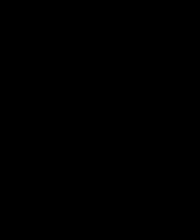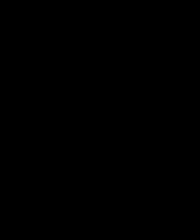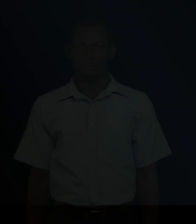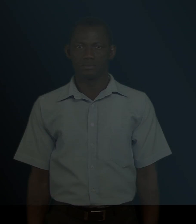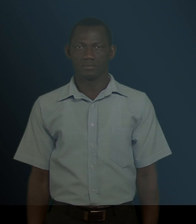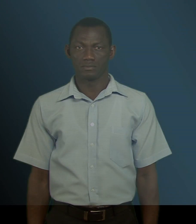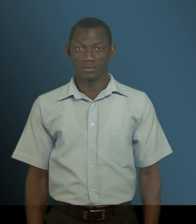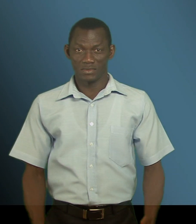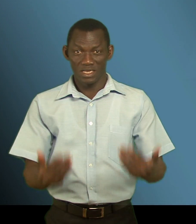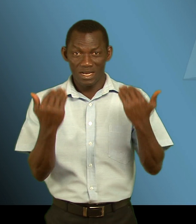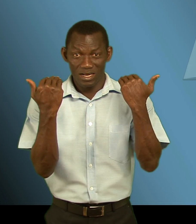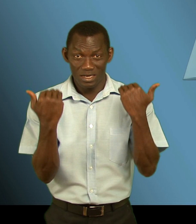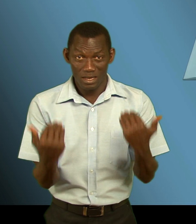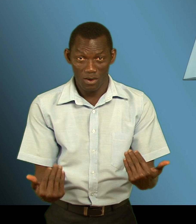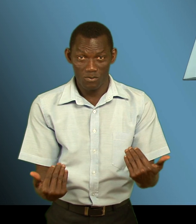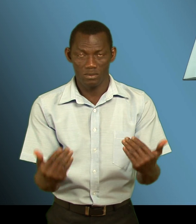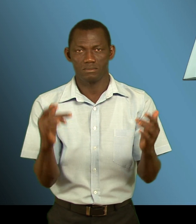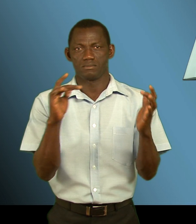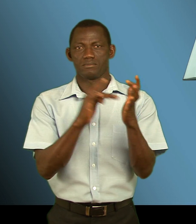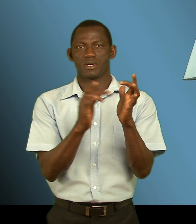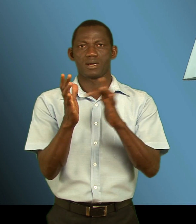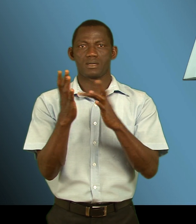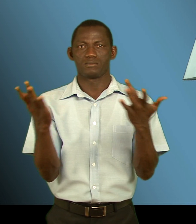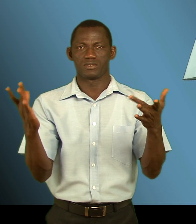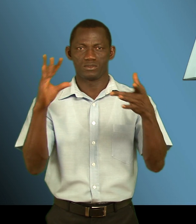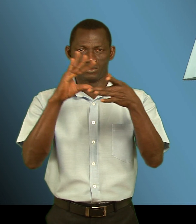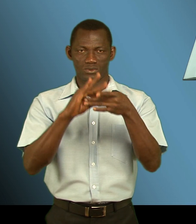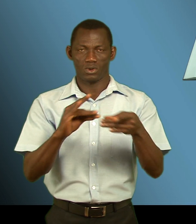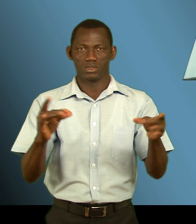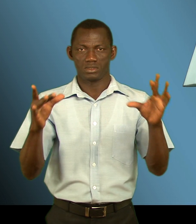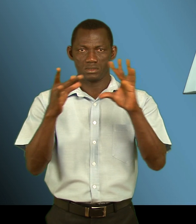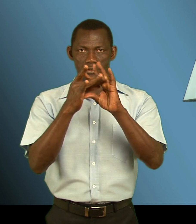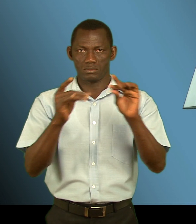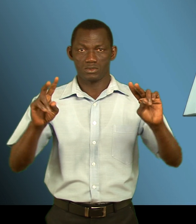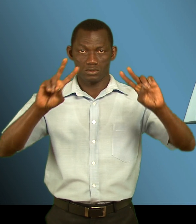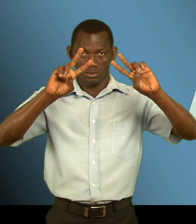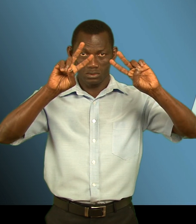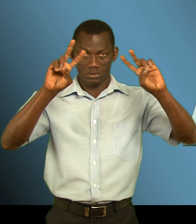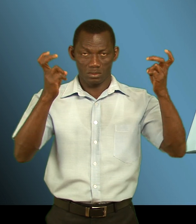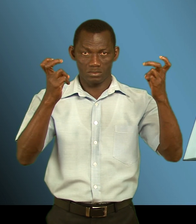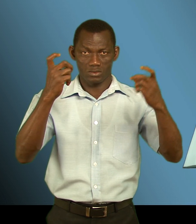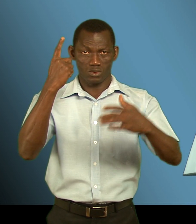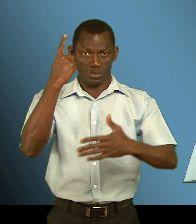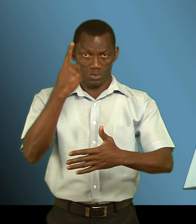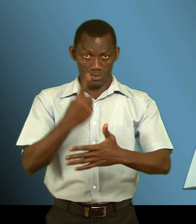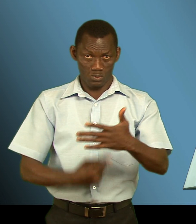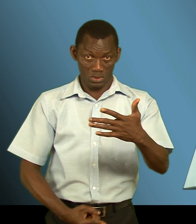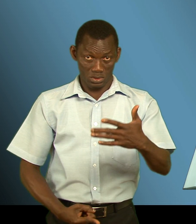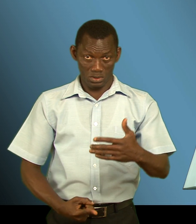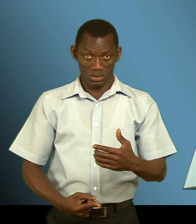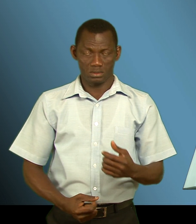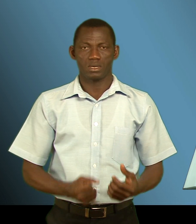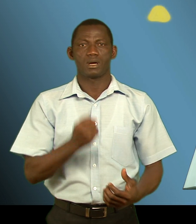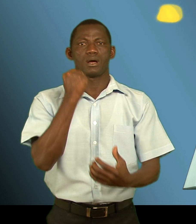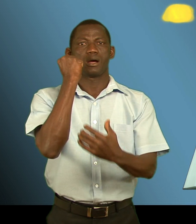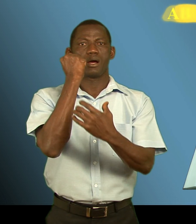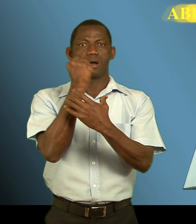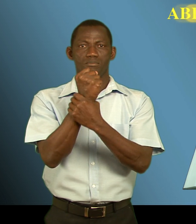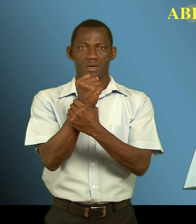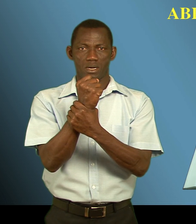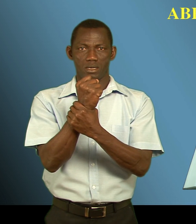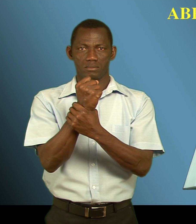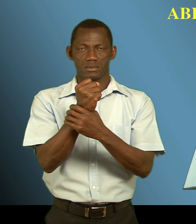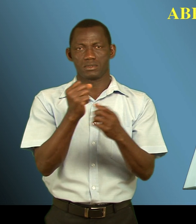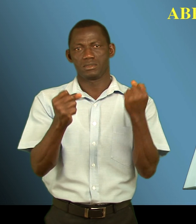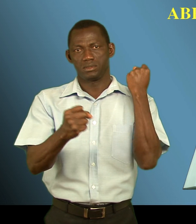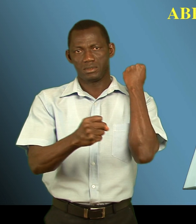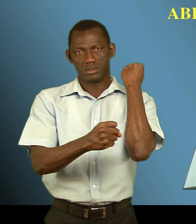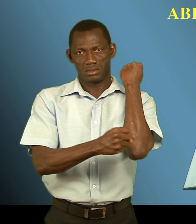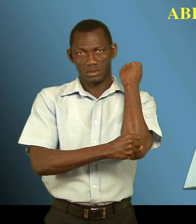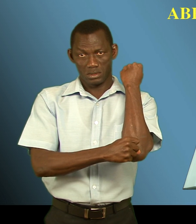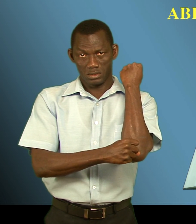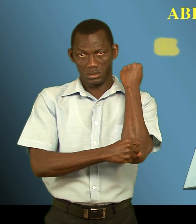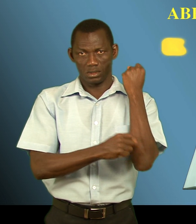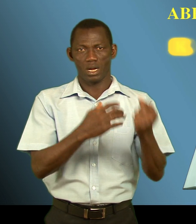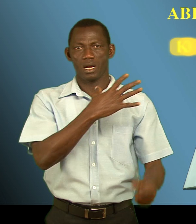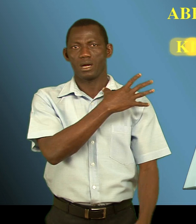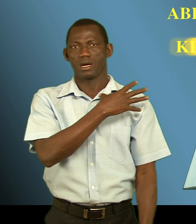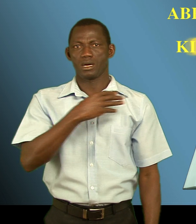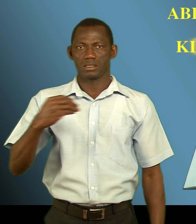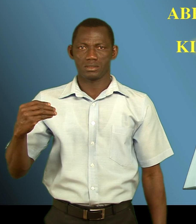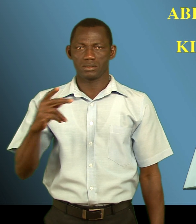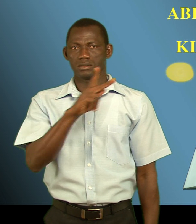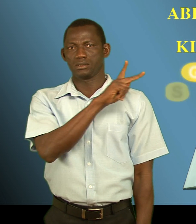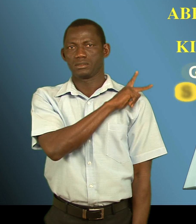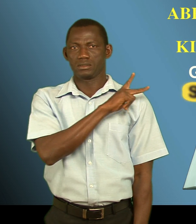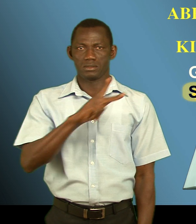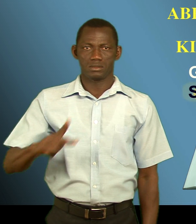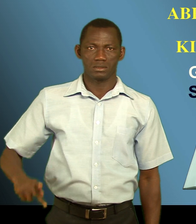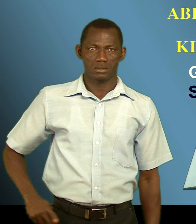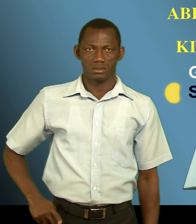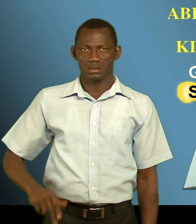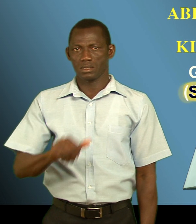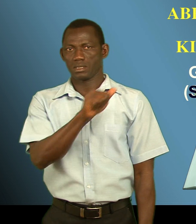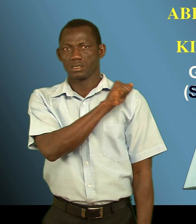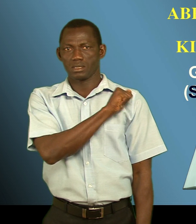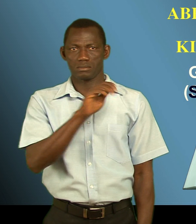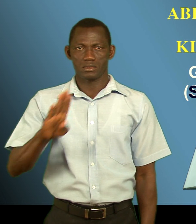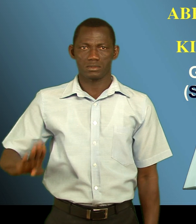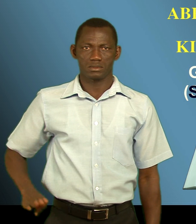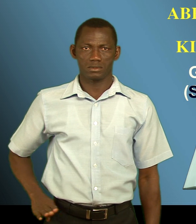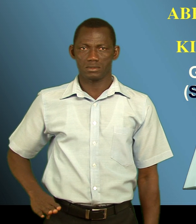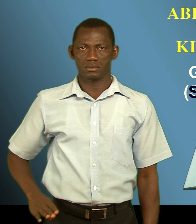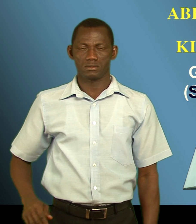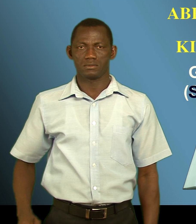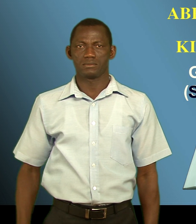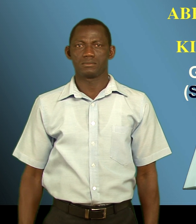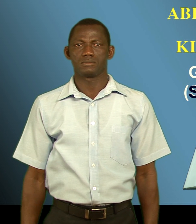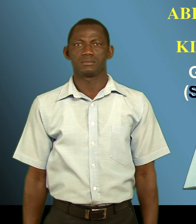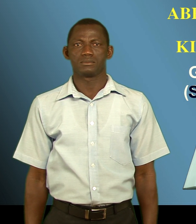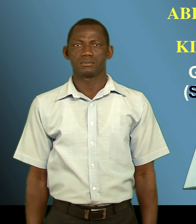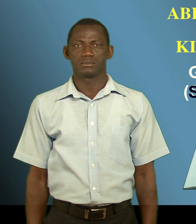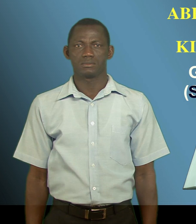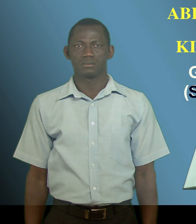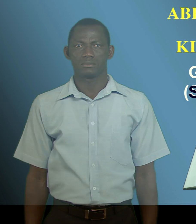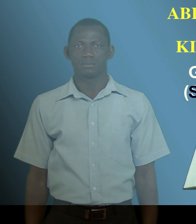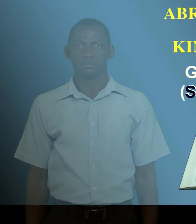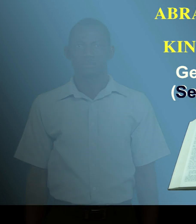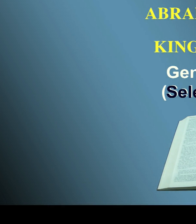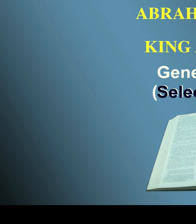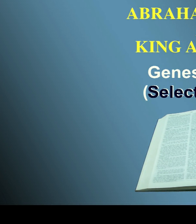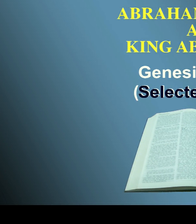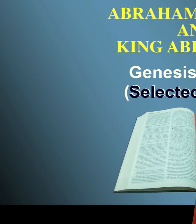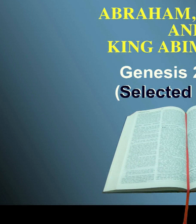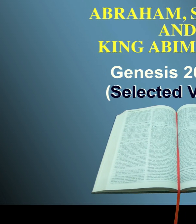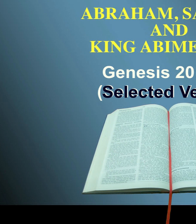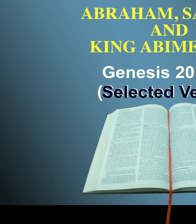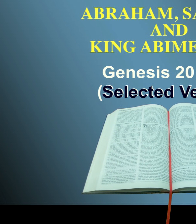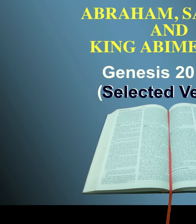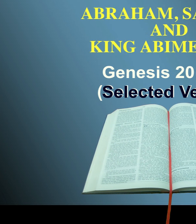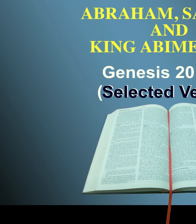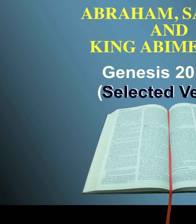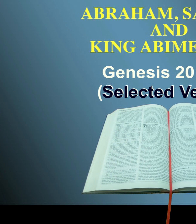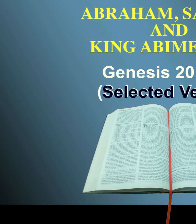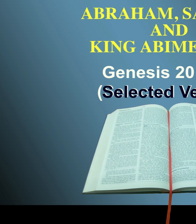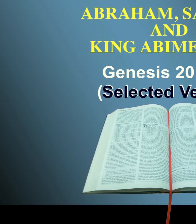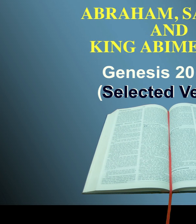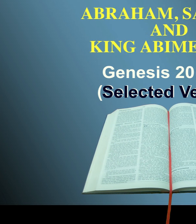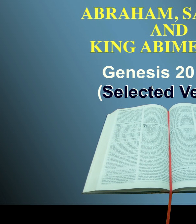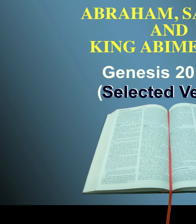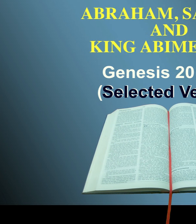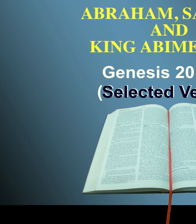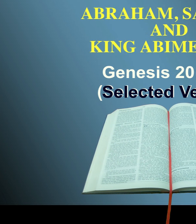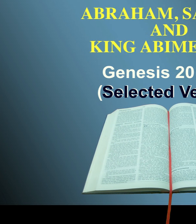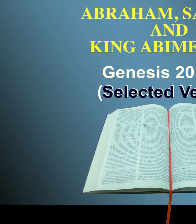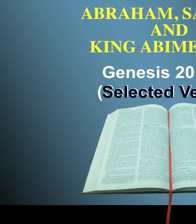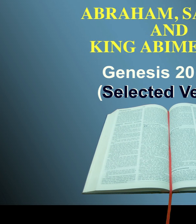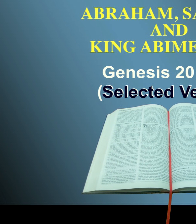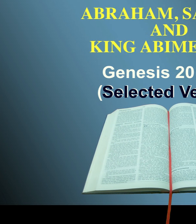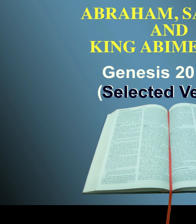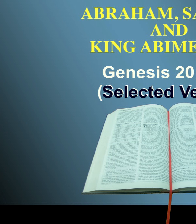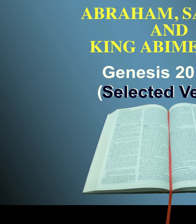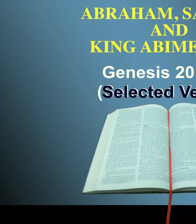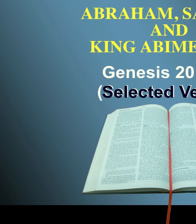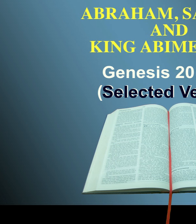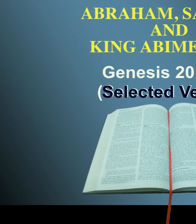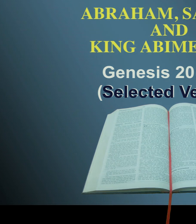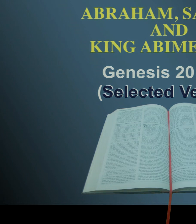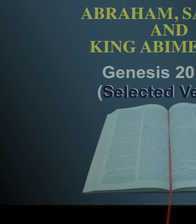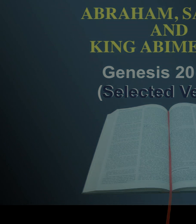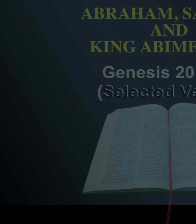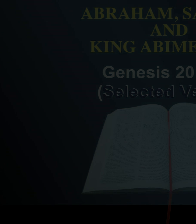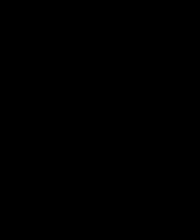Abraham, Sarah and king Abimelech